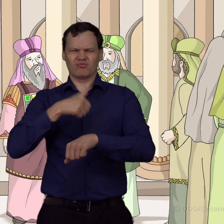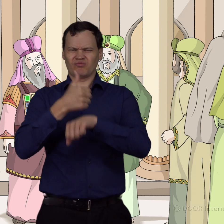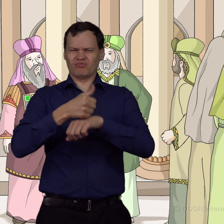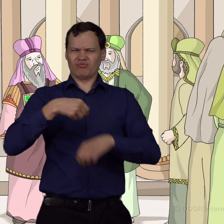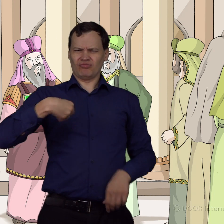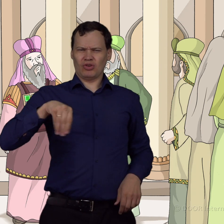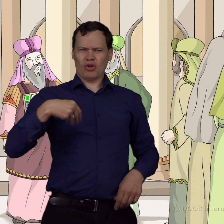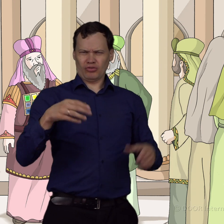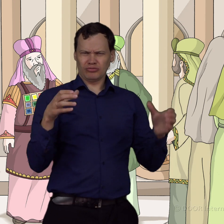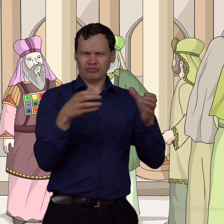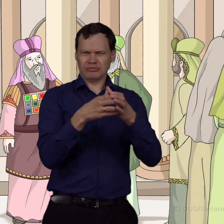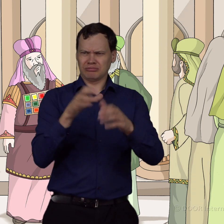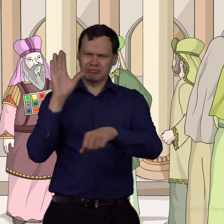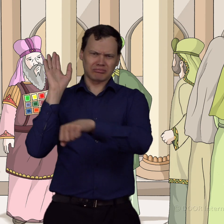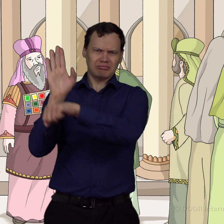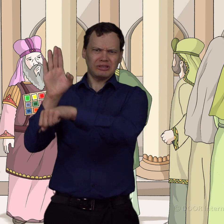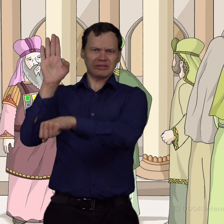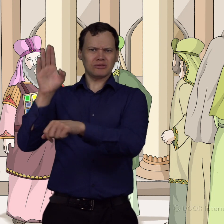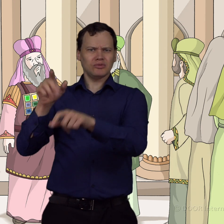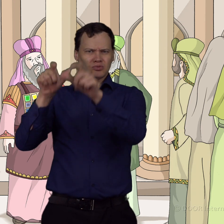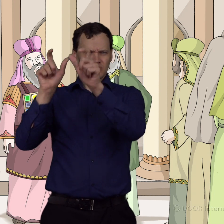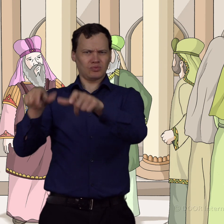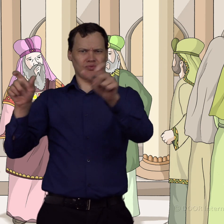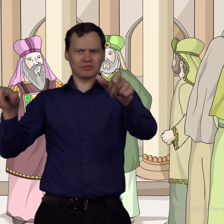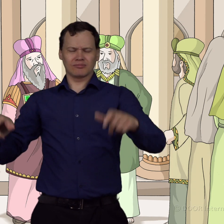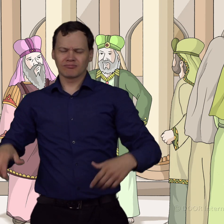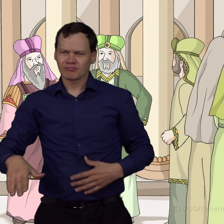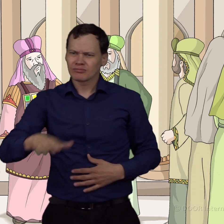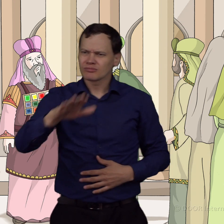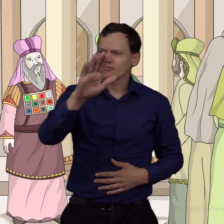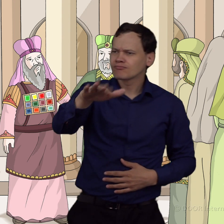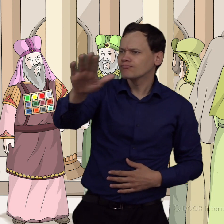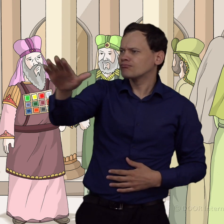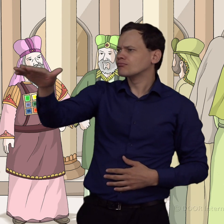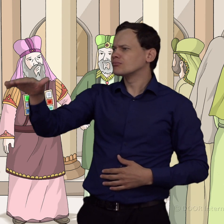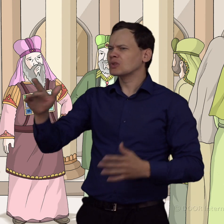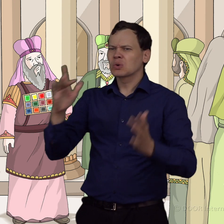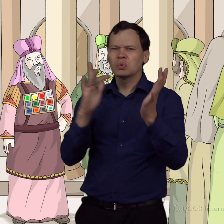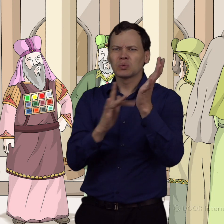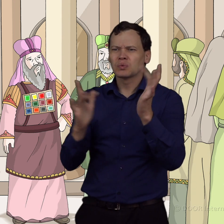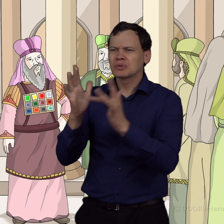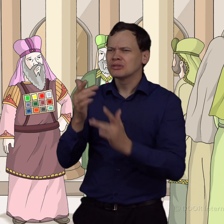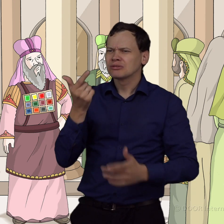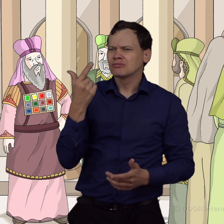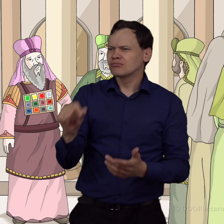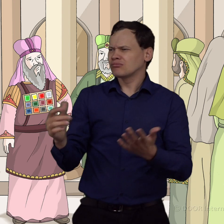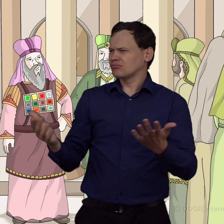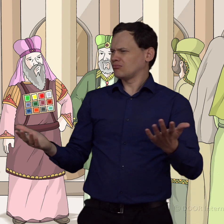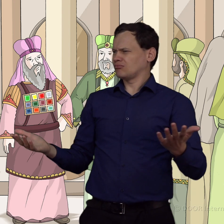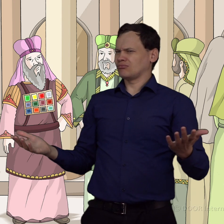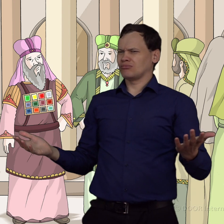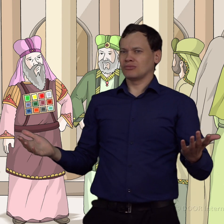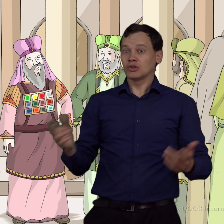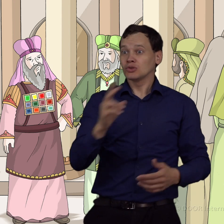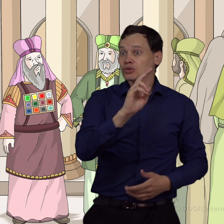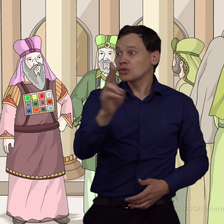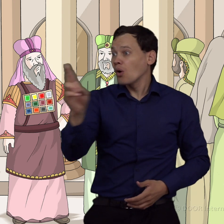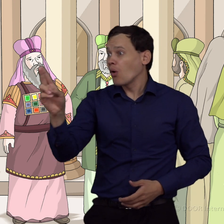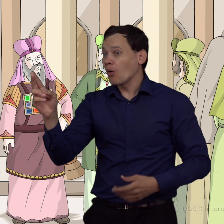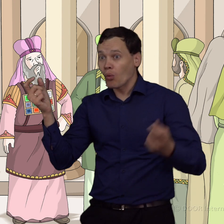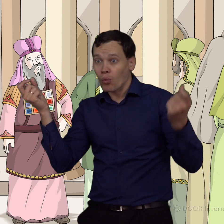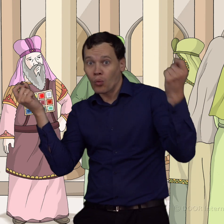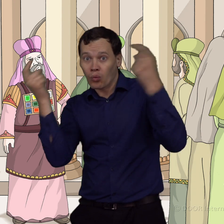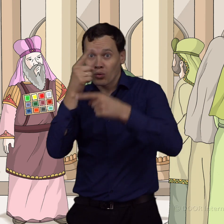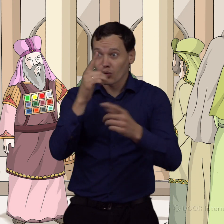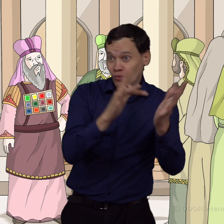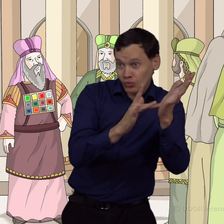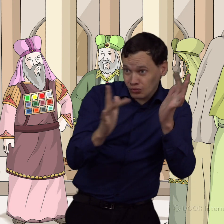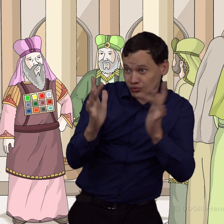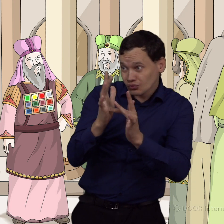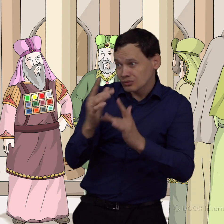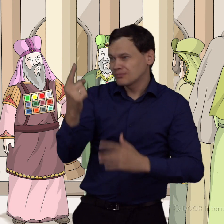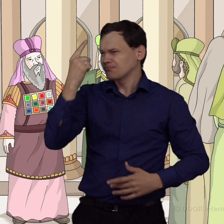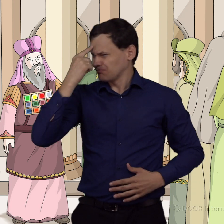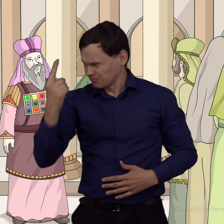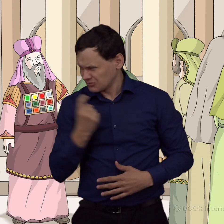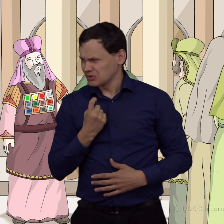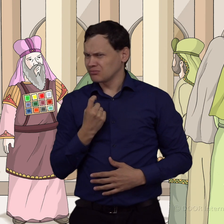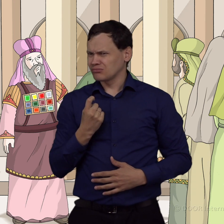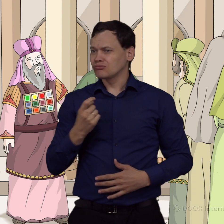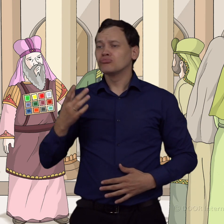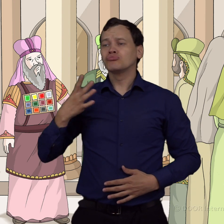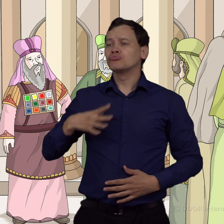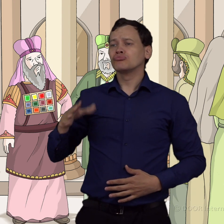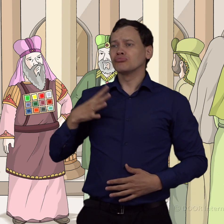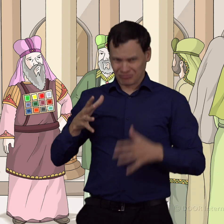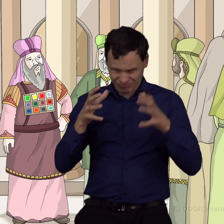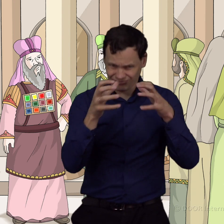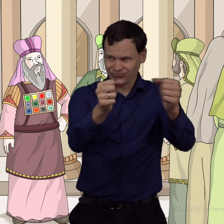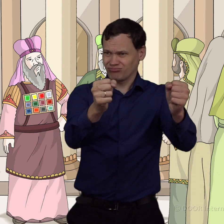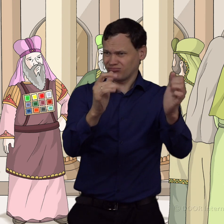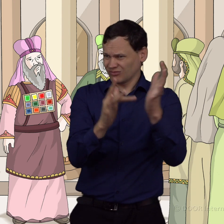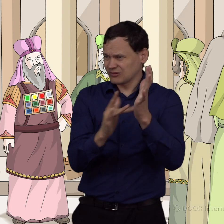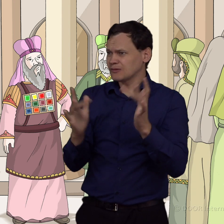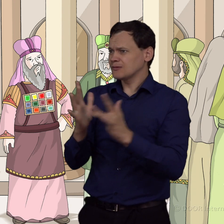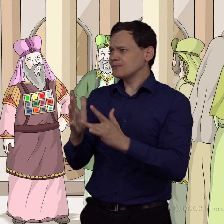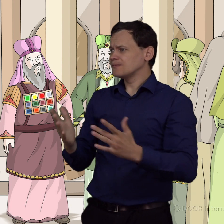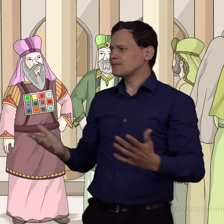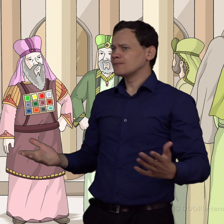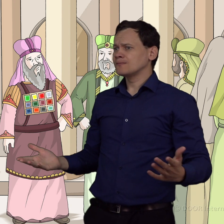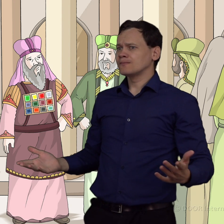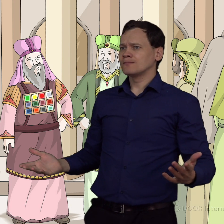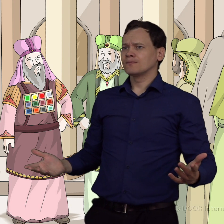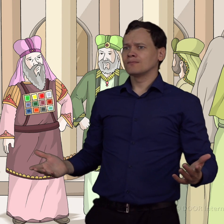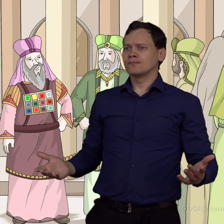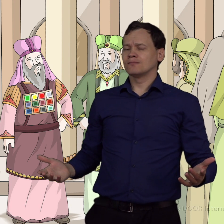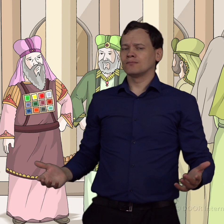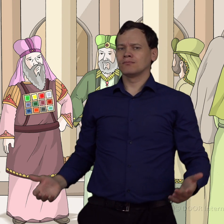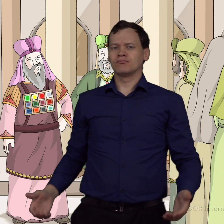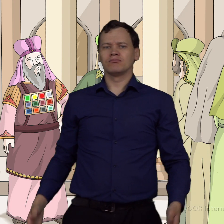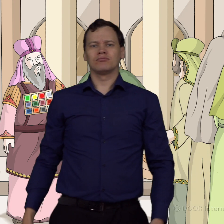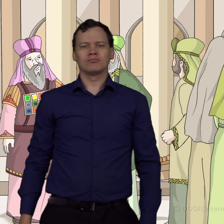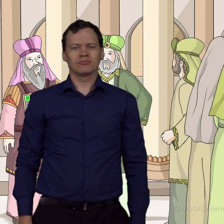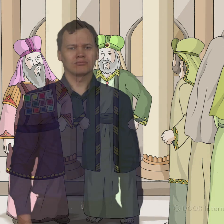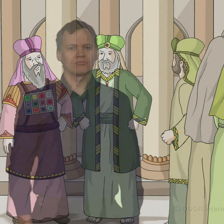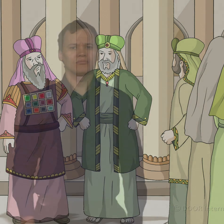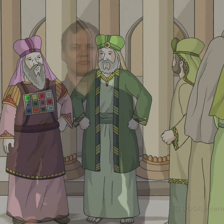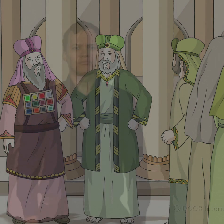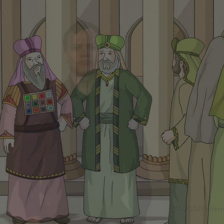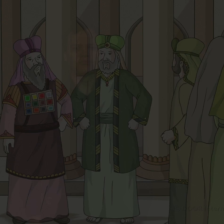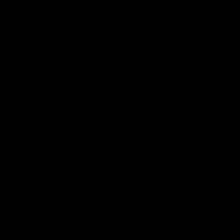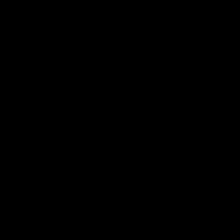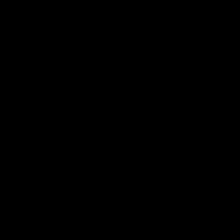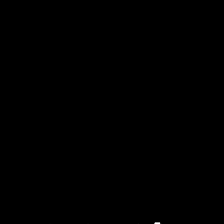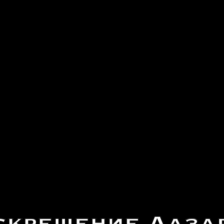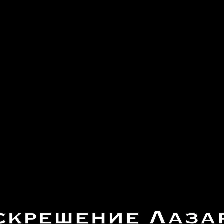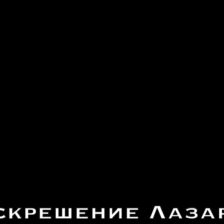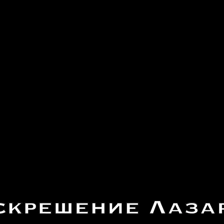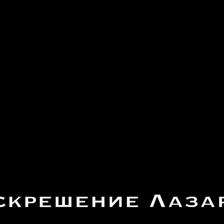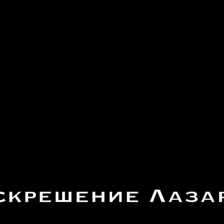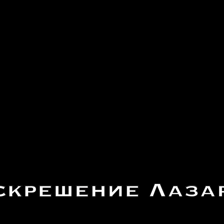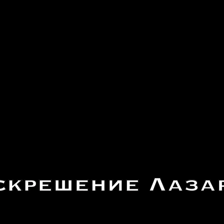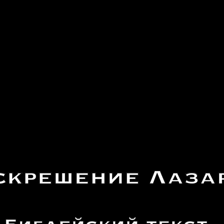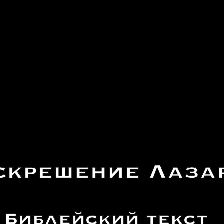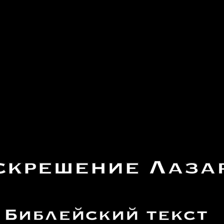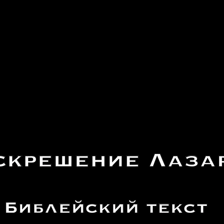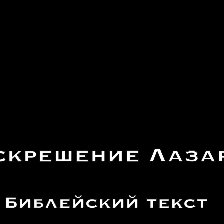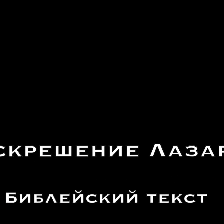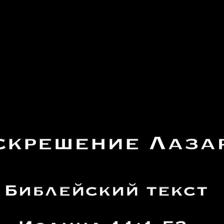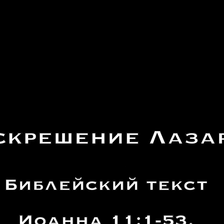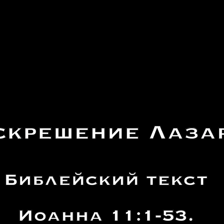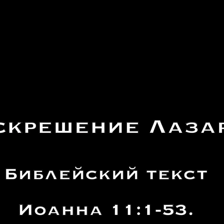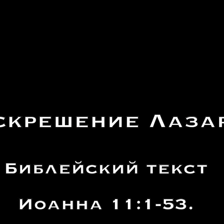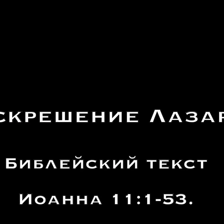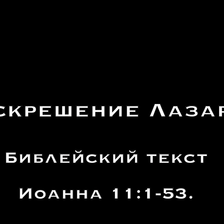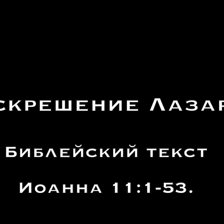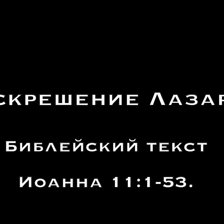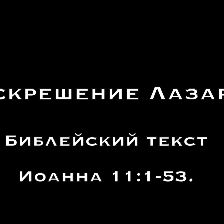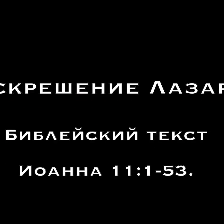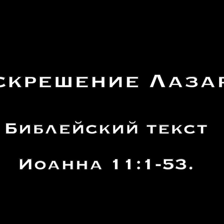So from that day on they plotted to kill Him.